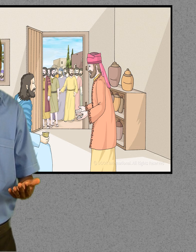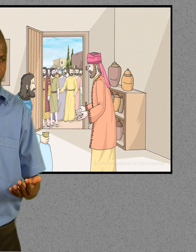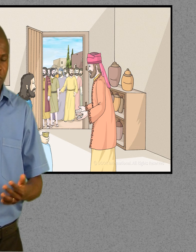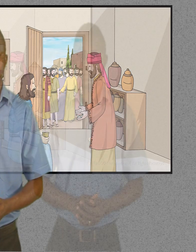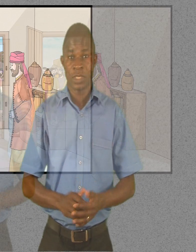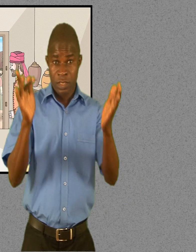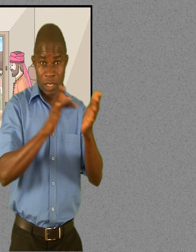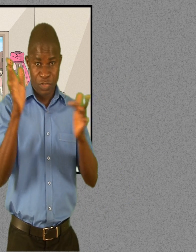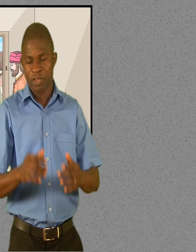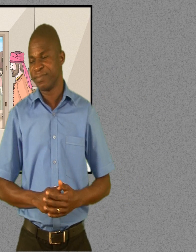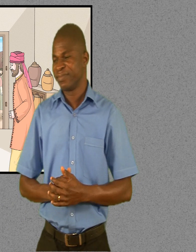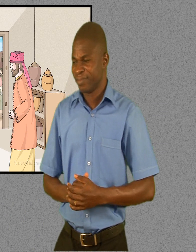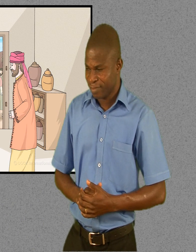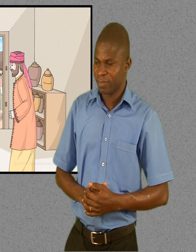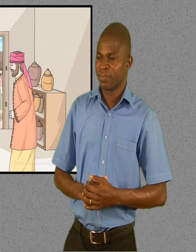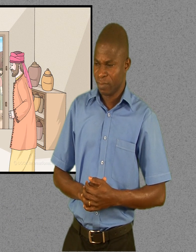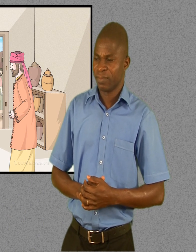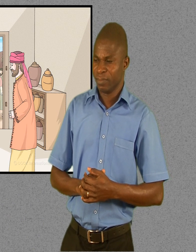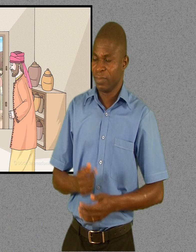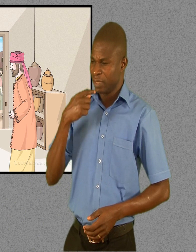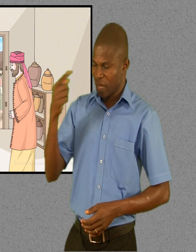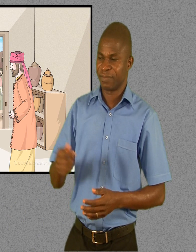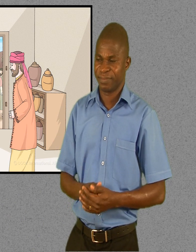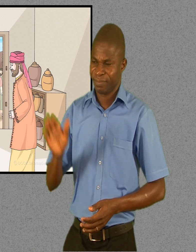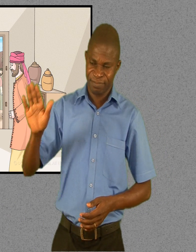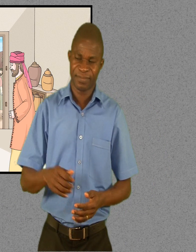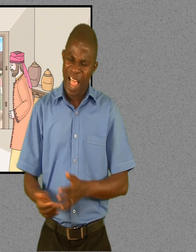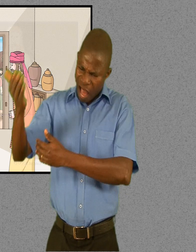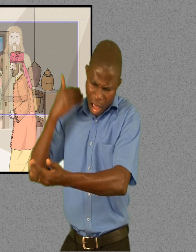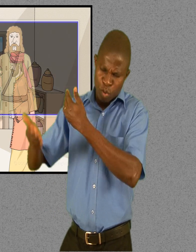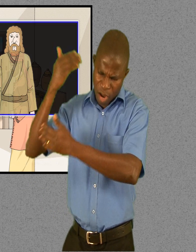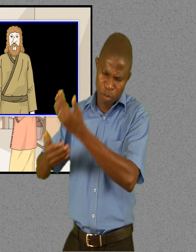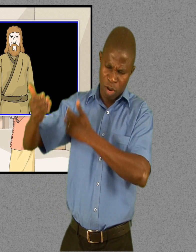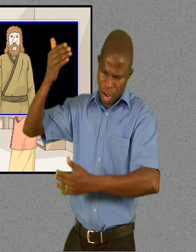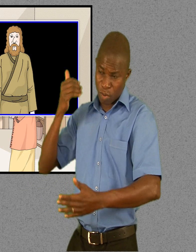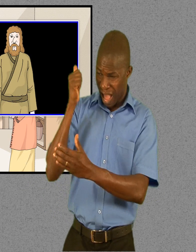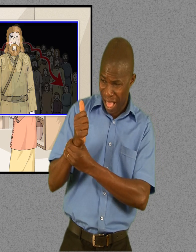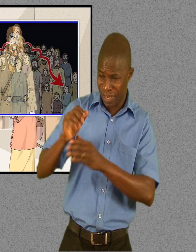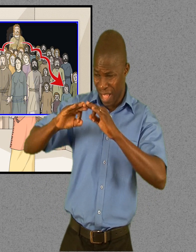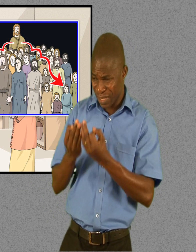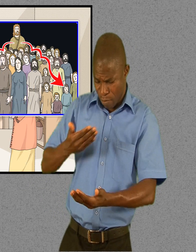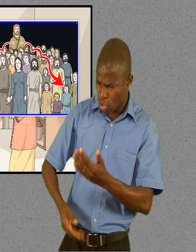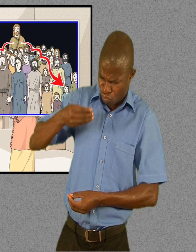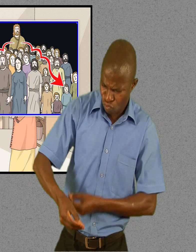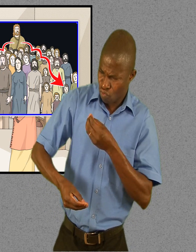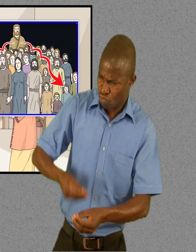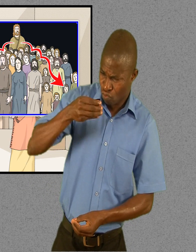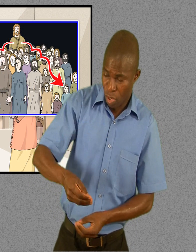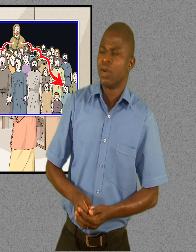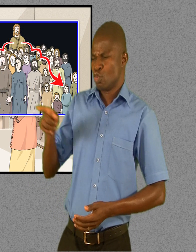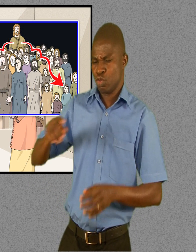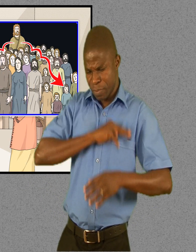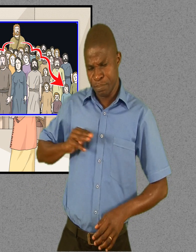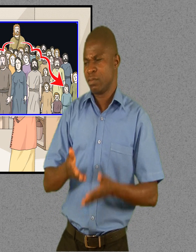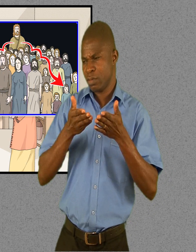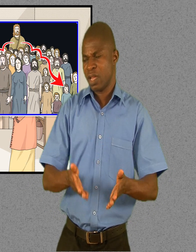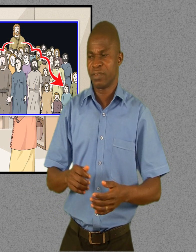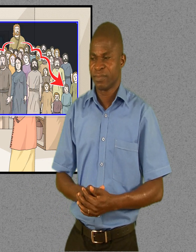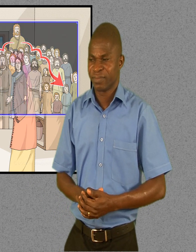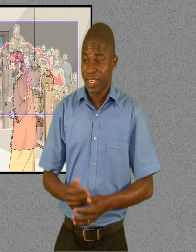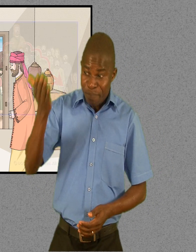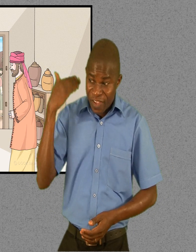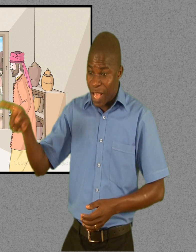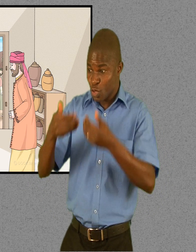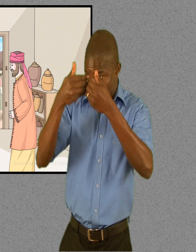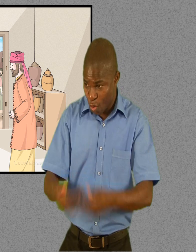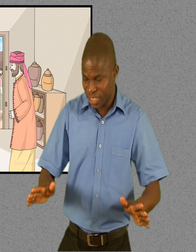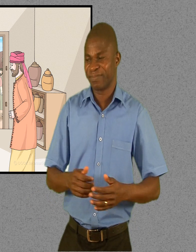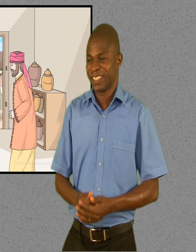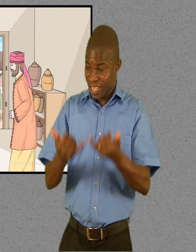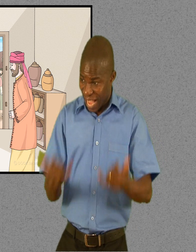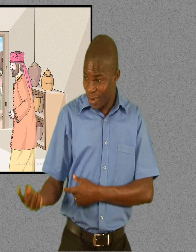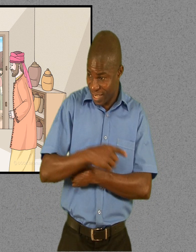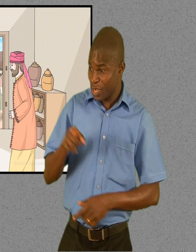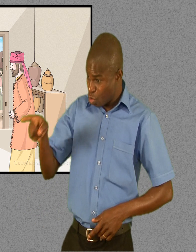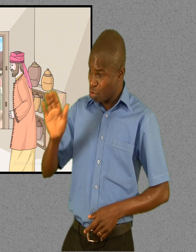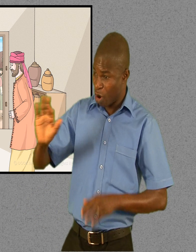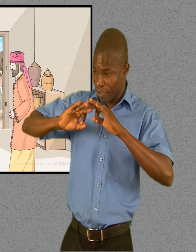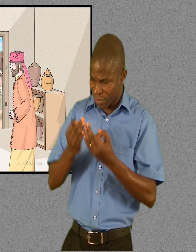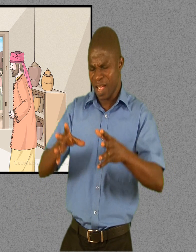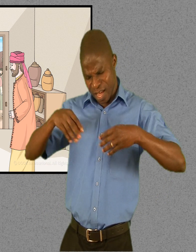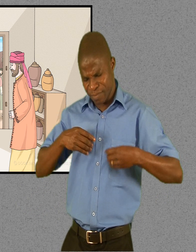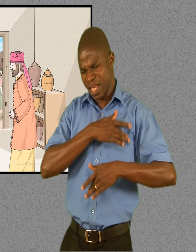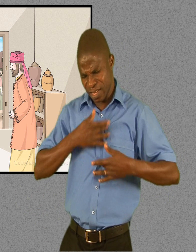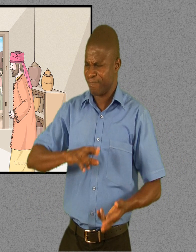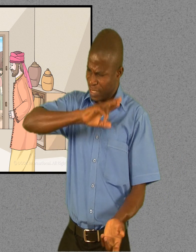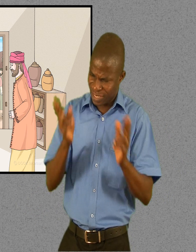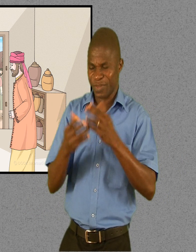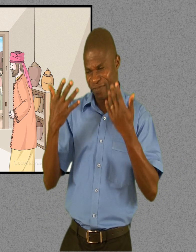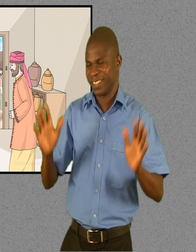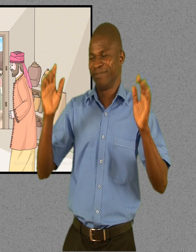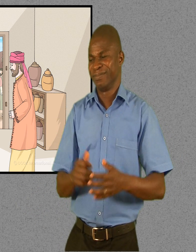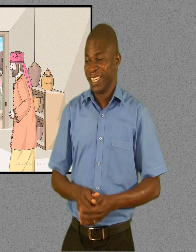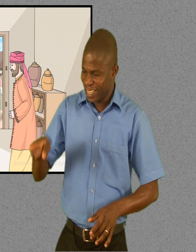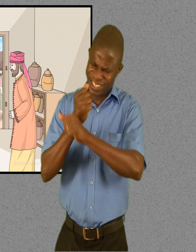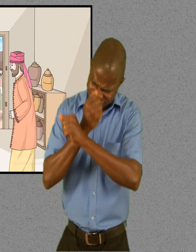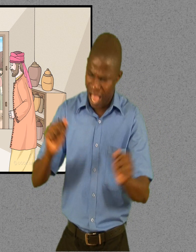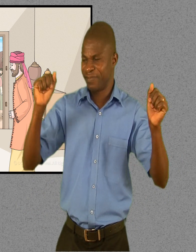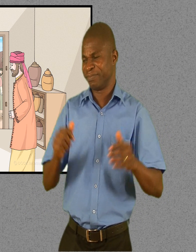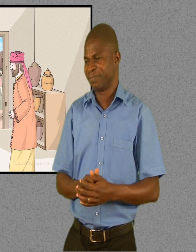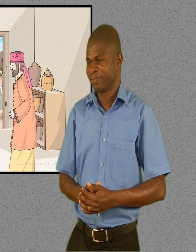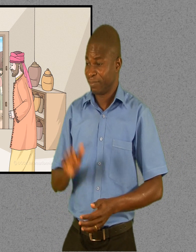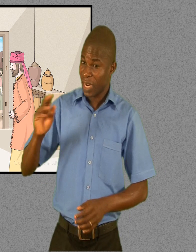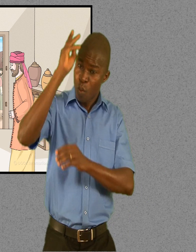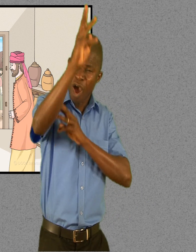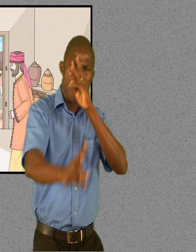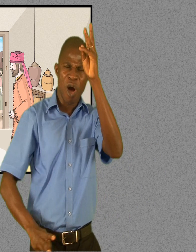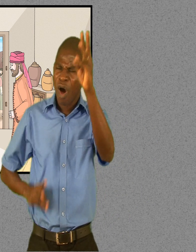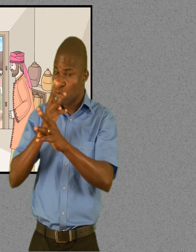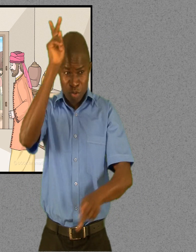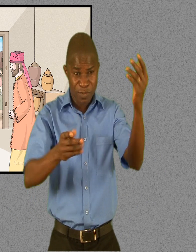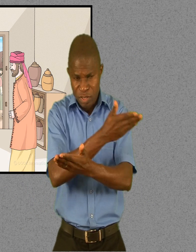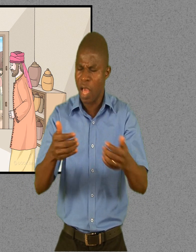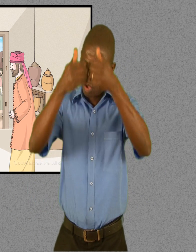Jesus said to him, “Today salvation has come to this house, because this man too is a son of Abraham.